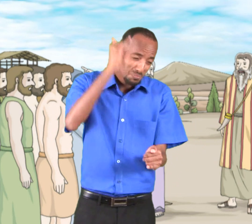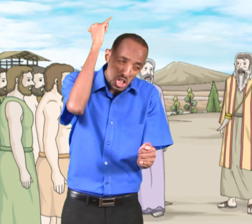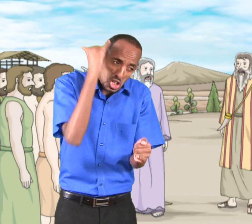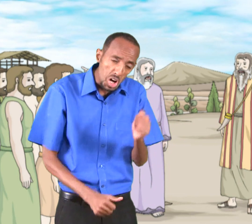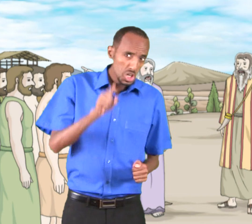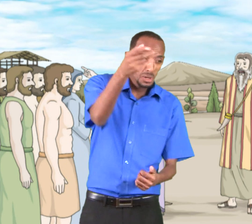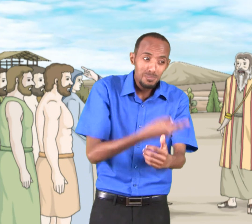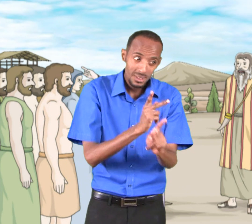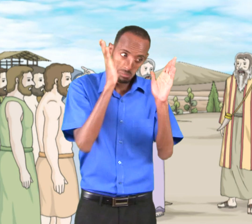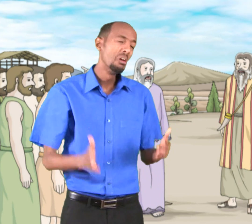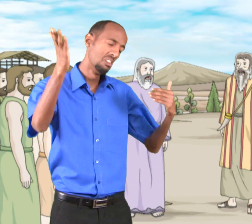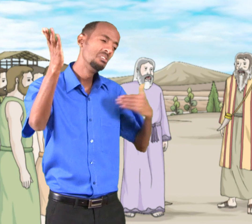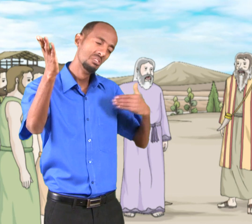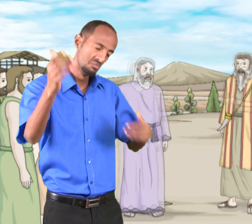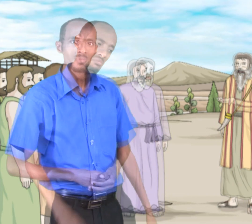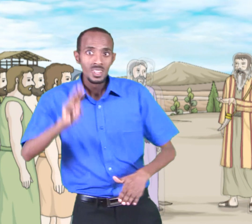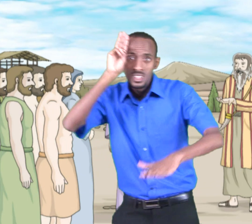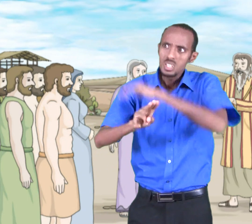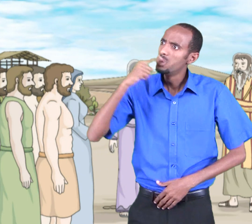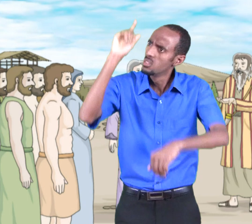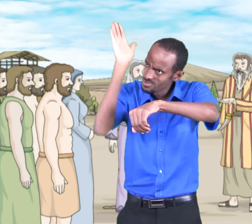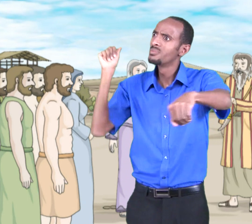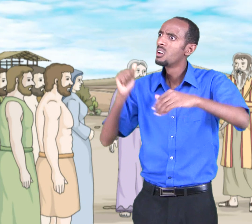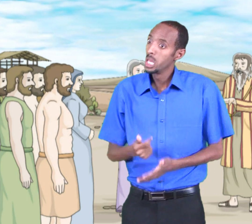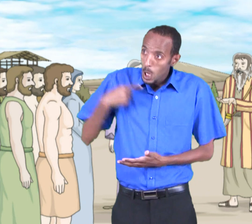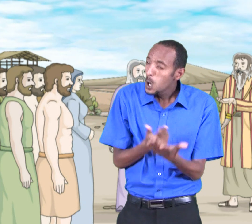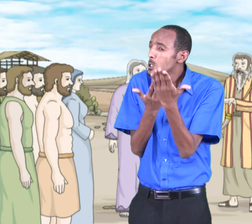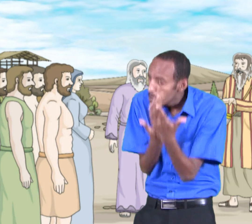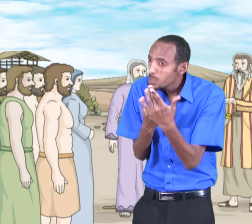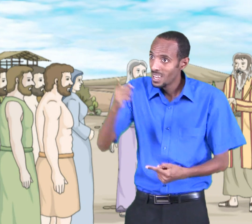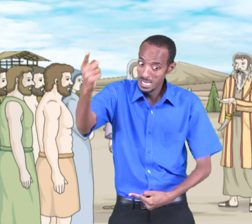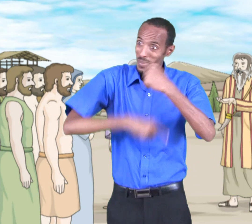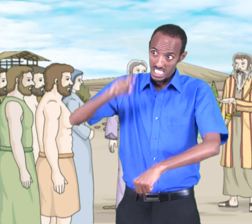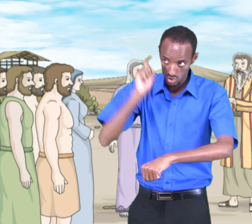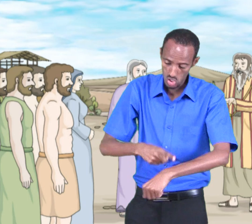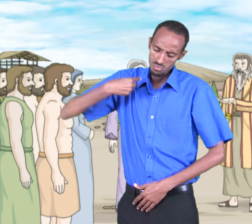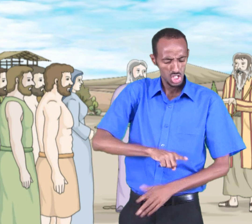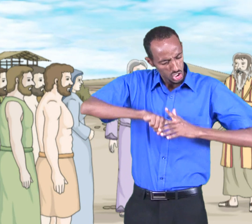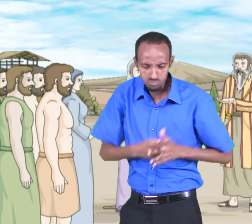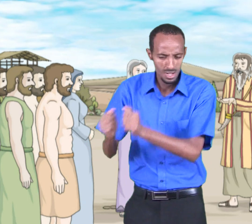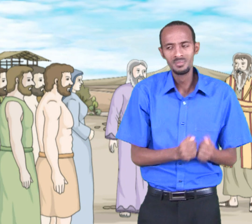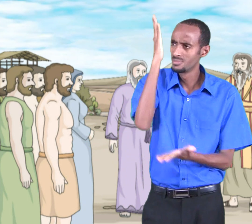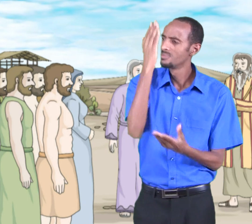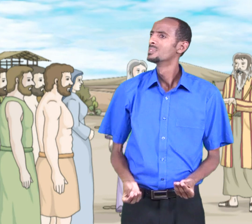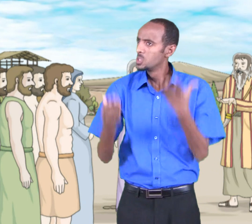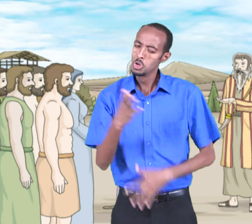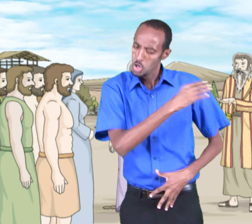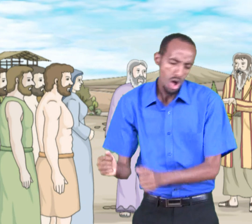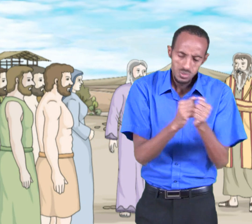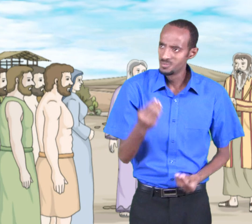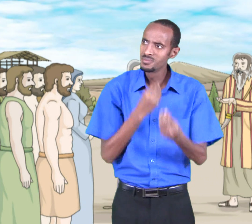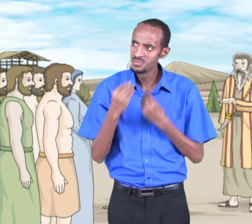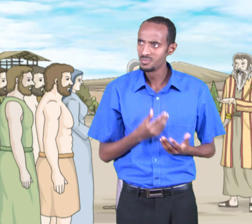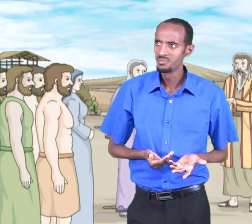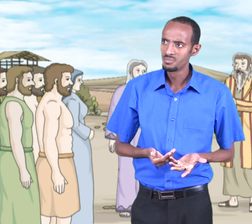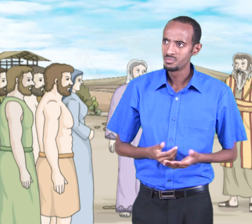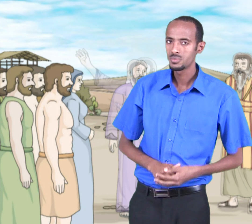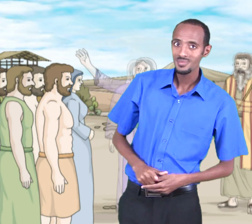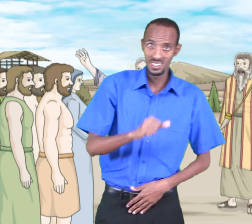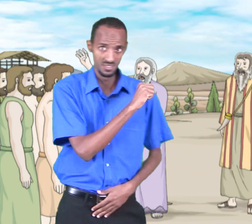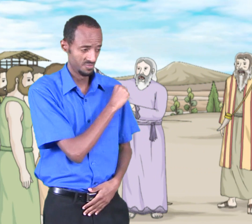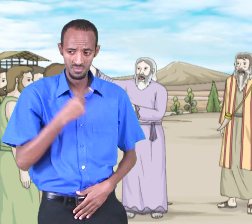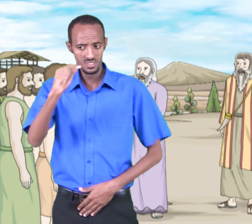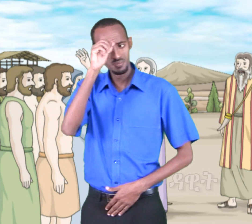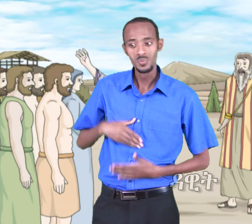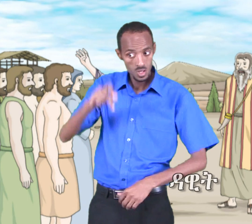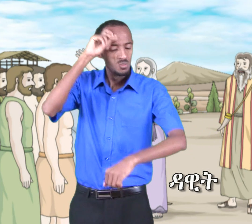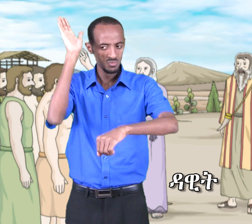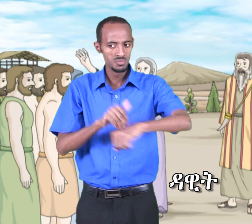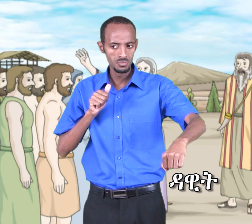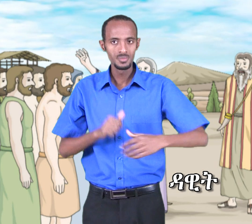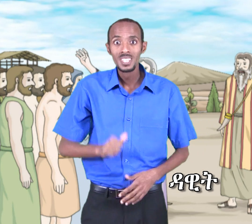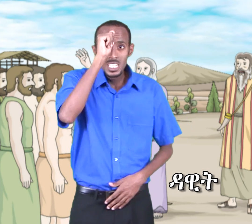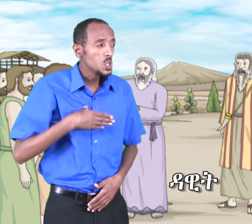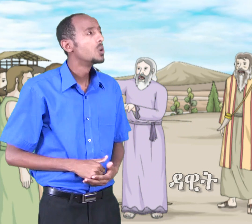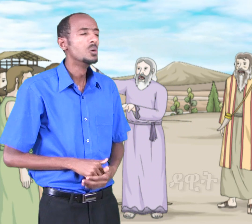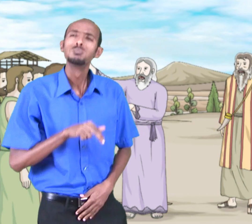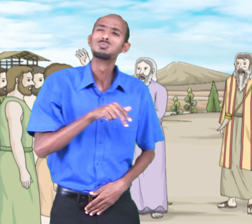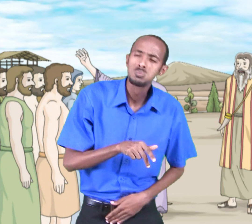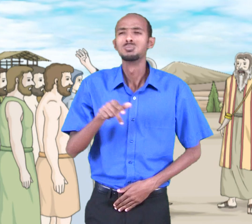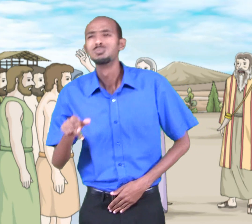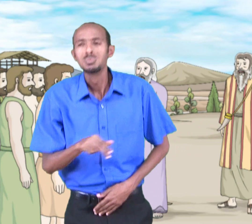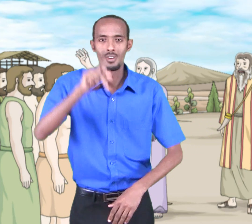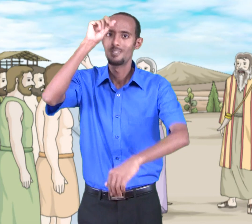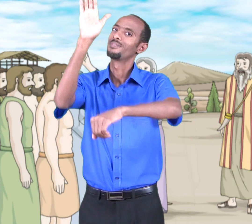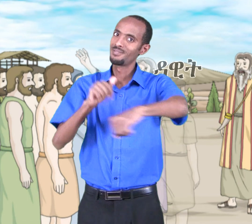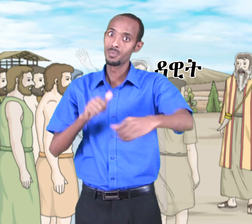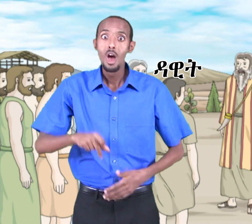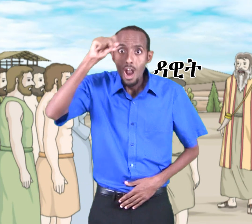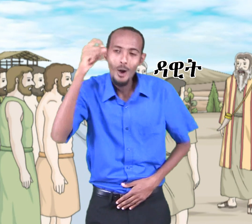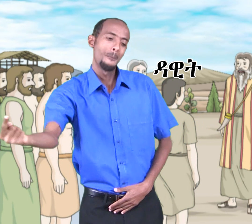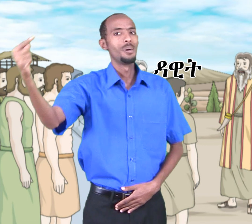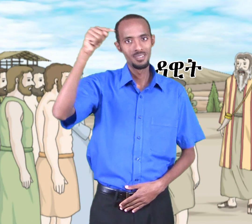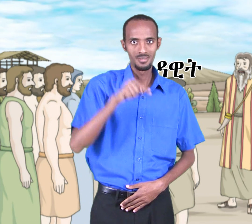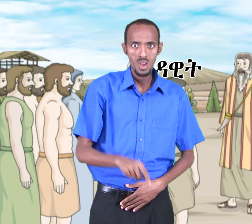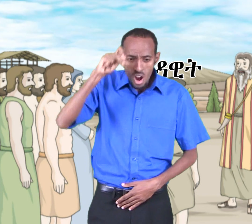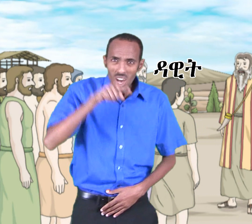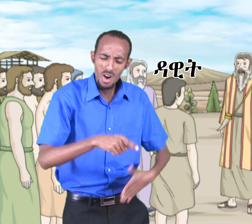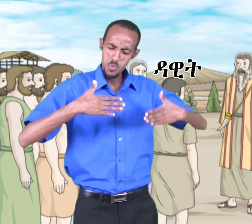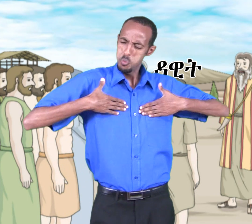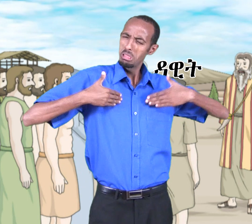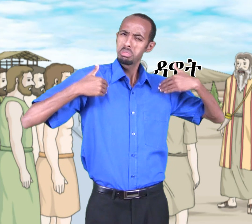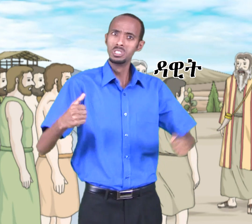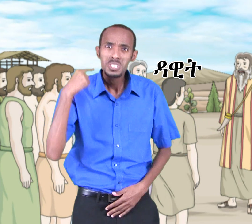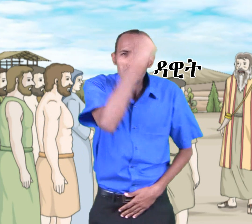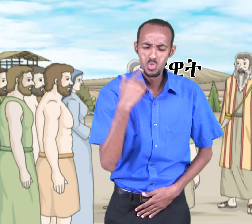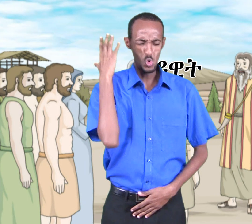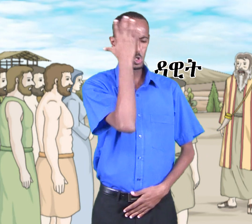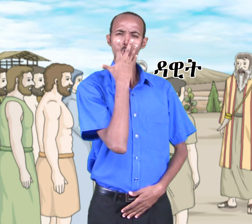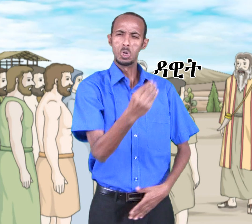And Samuel asked him, “Are these all the sons you have?” “There is still the youngest,” Jesse replied, “but he is tending the sheep.” “Send for him,” Samuel replied.